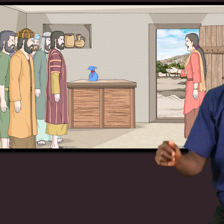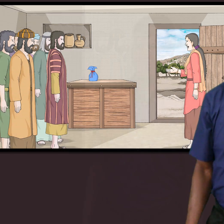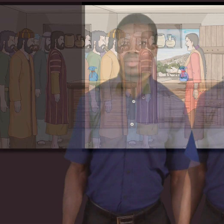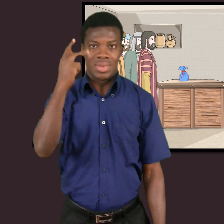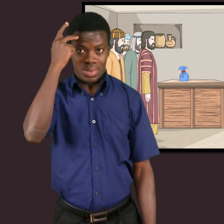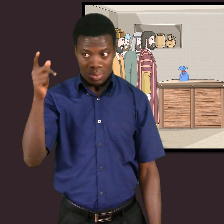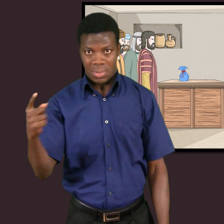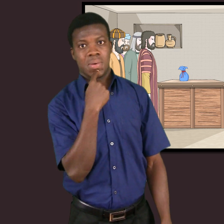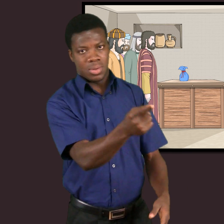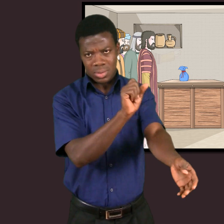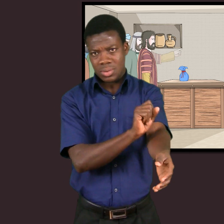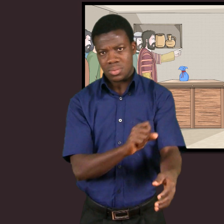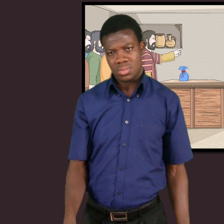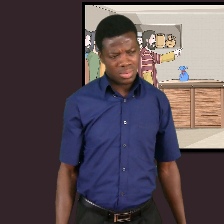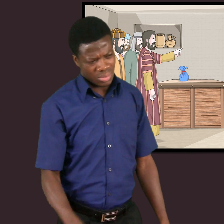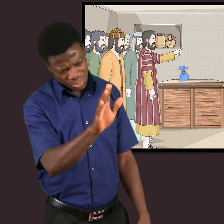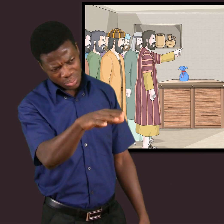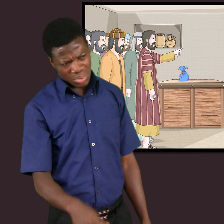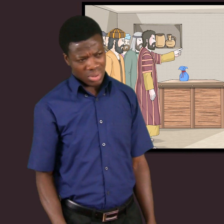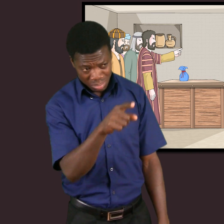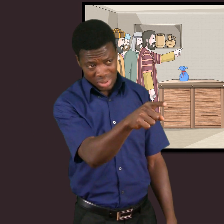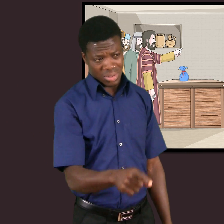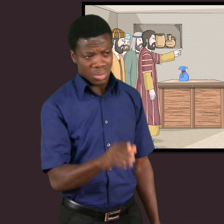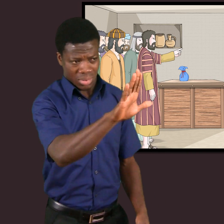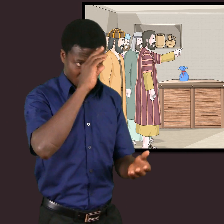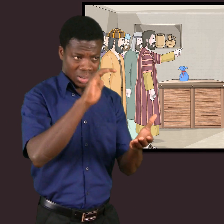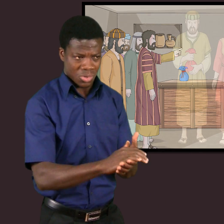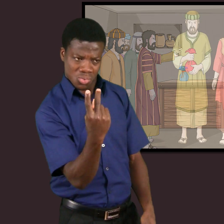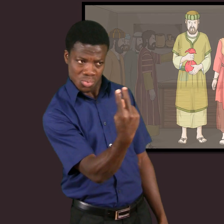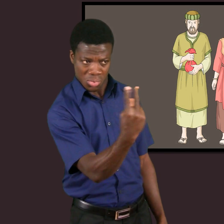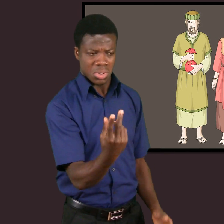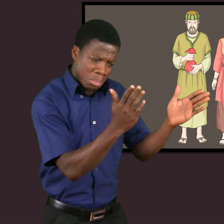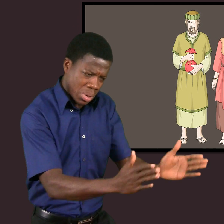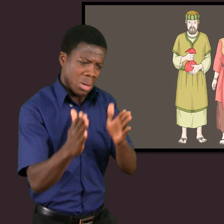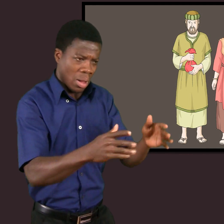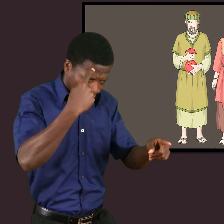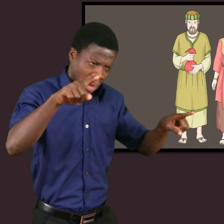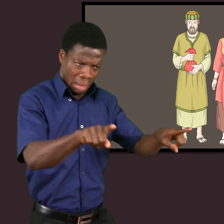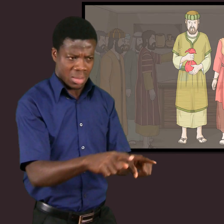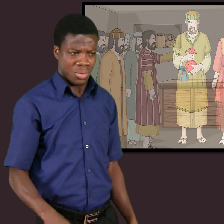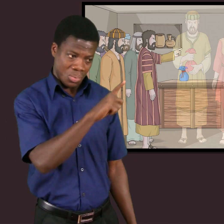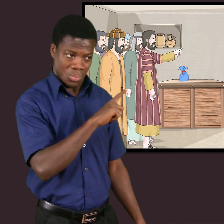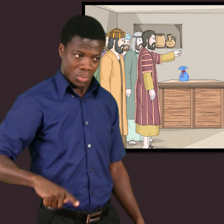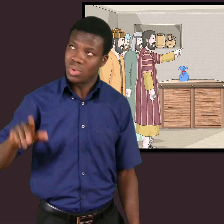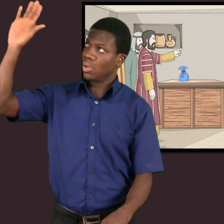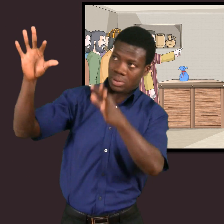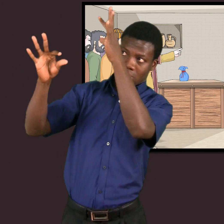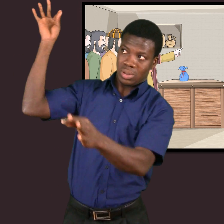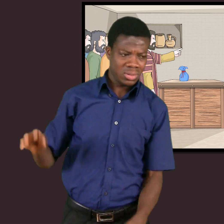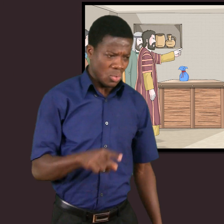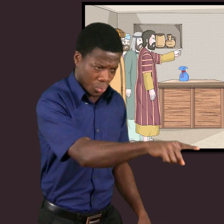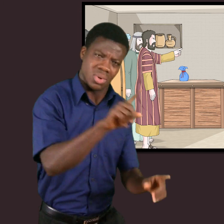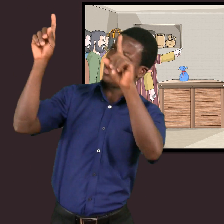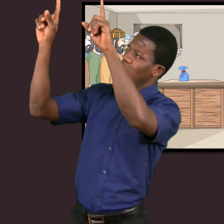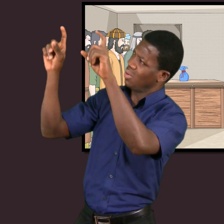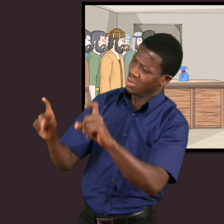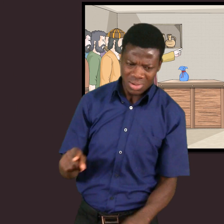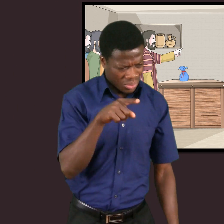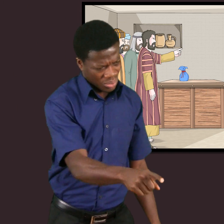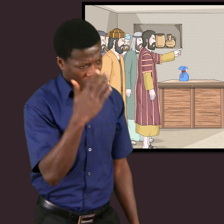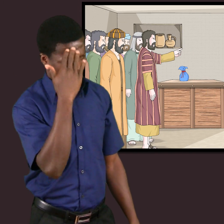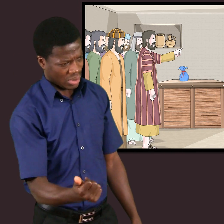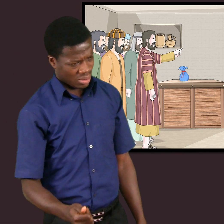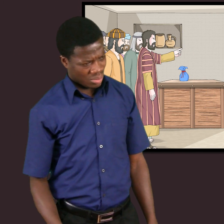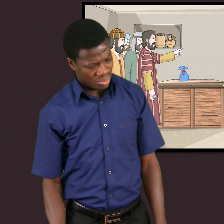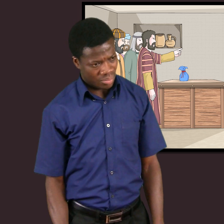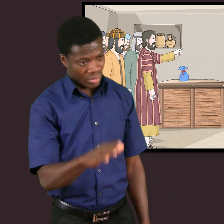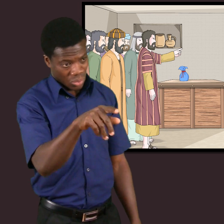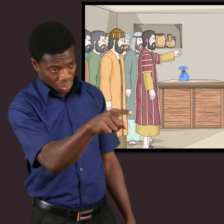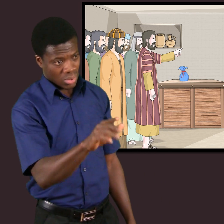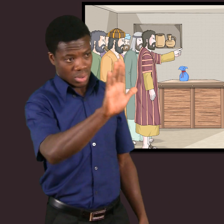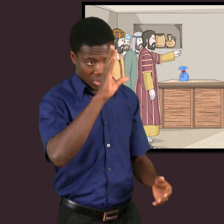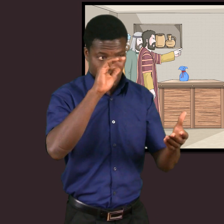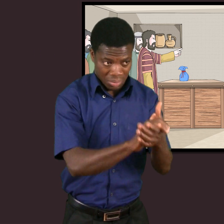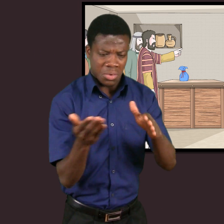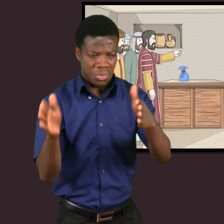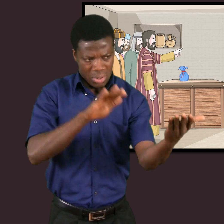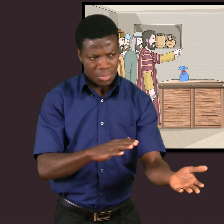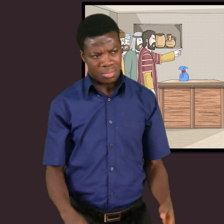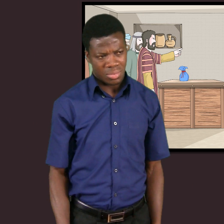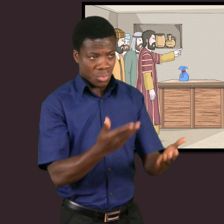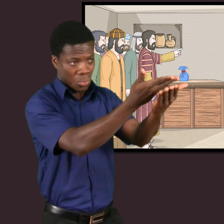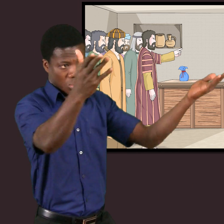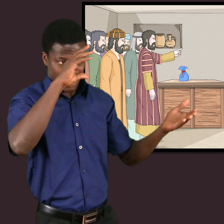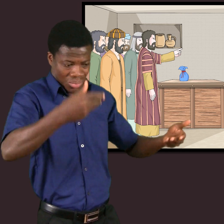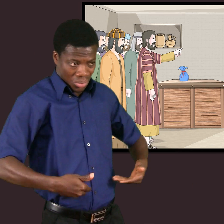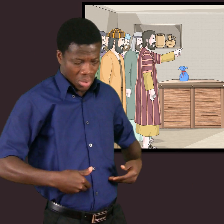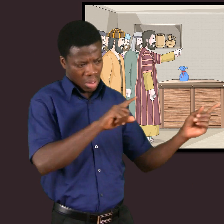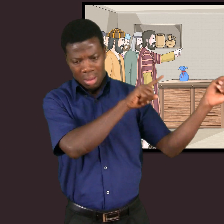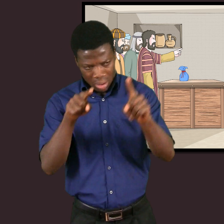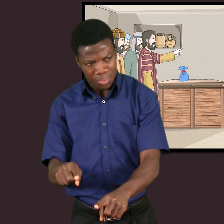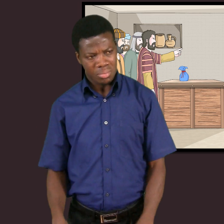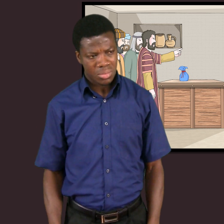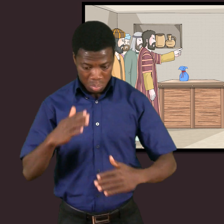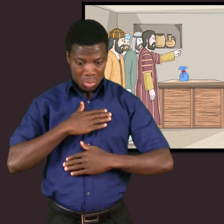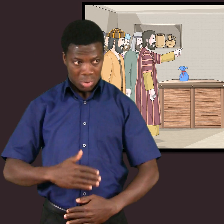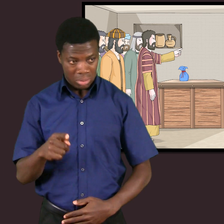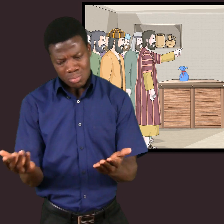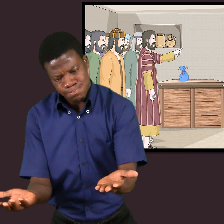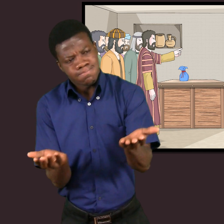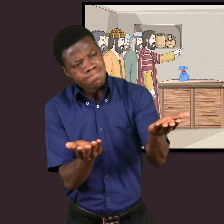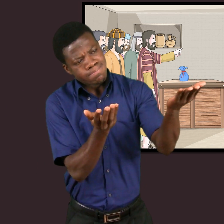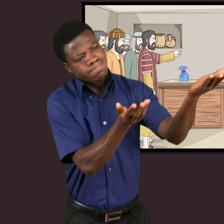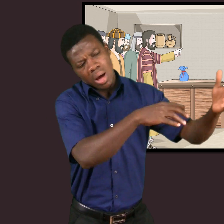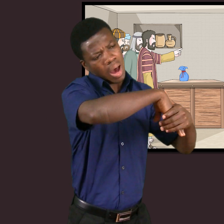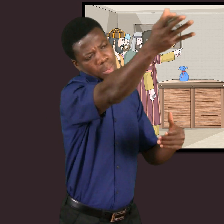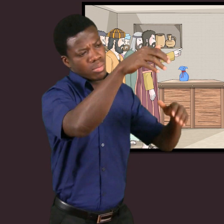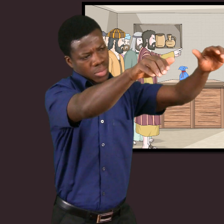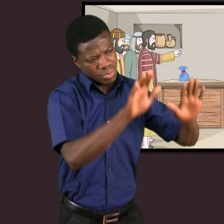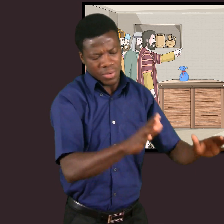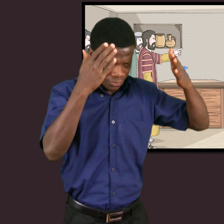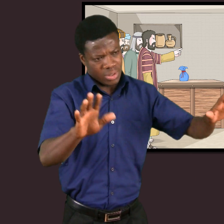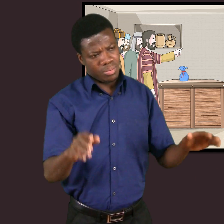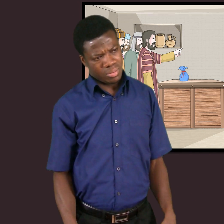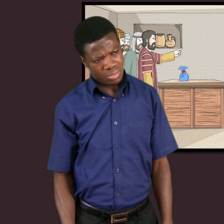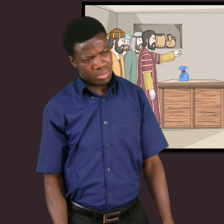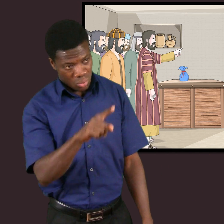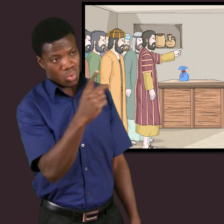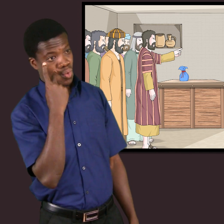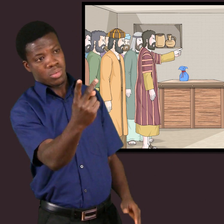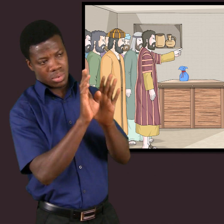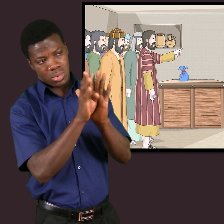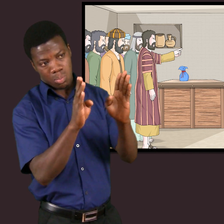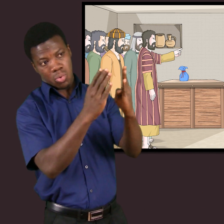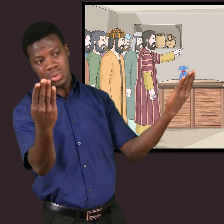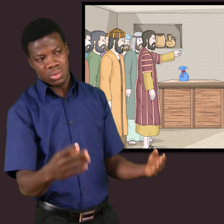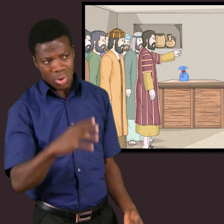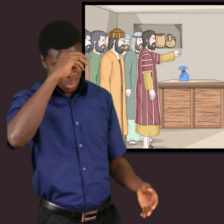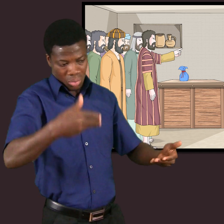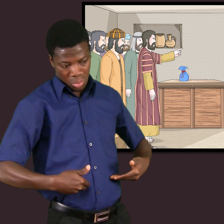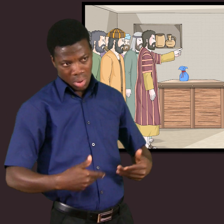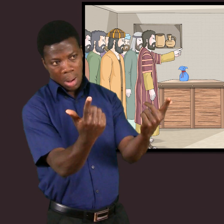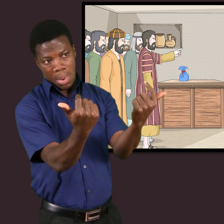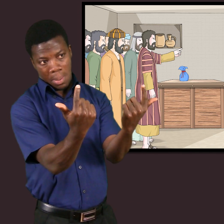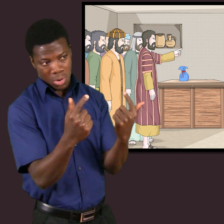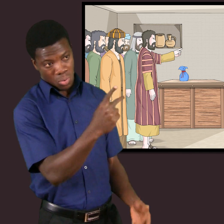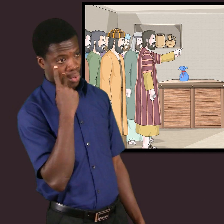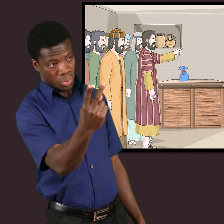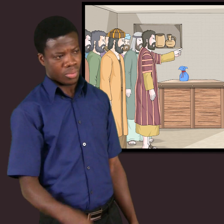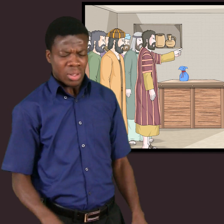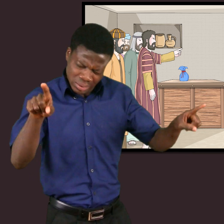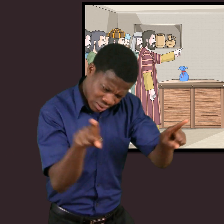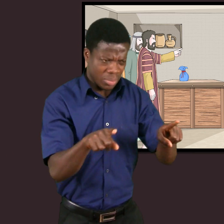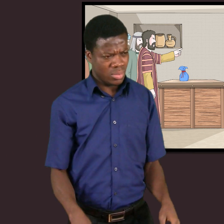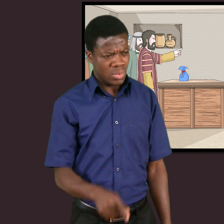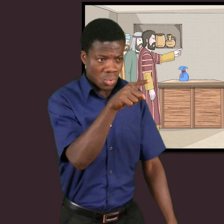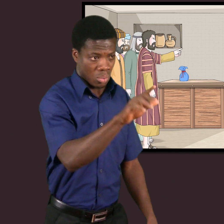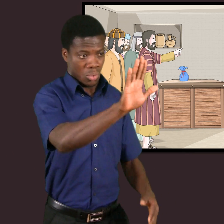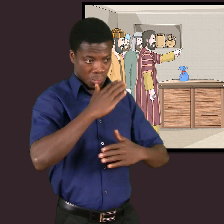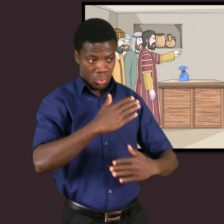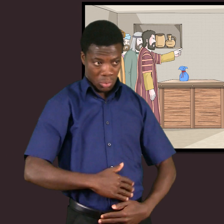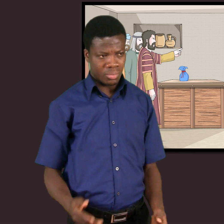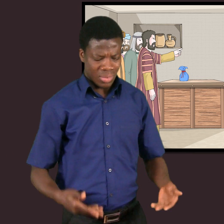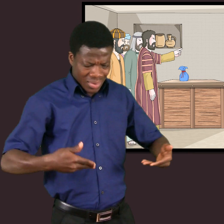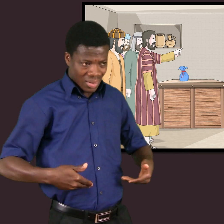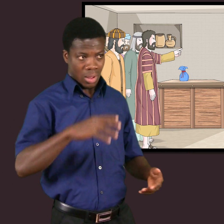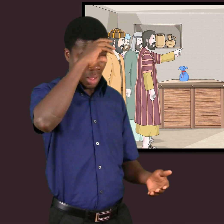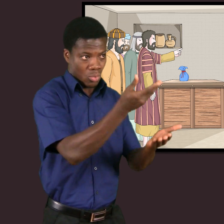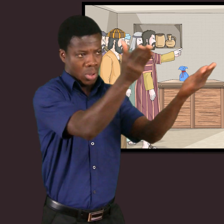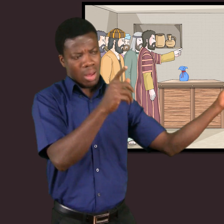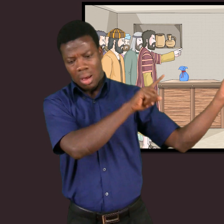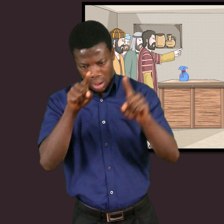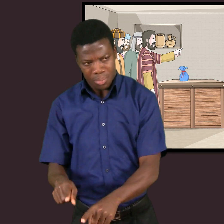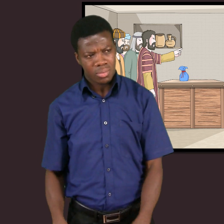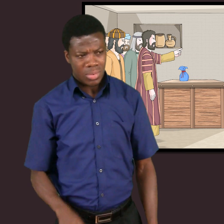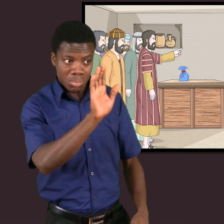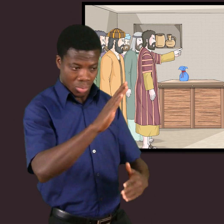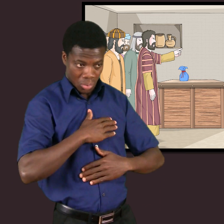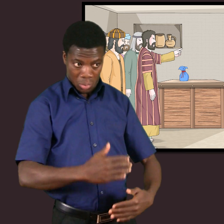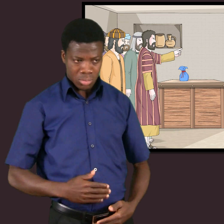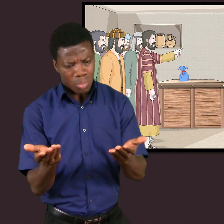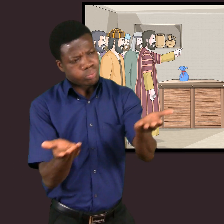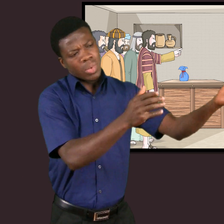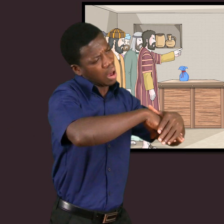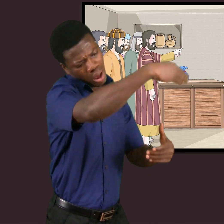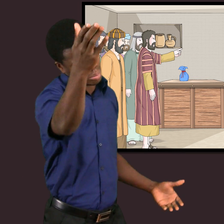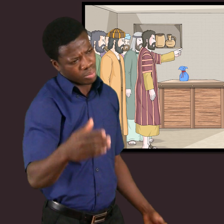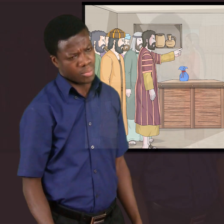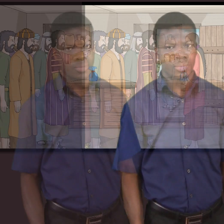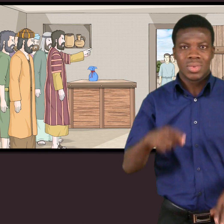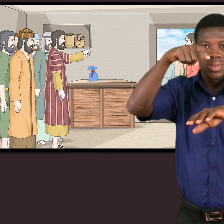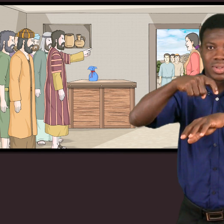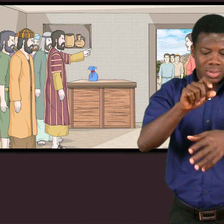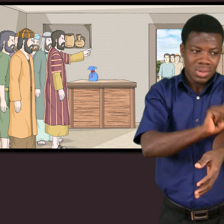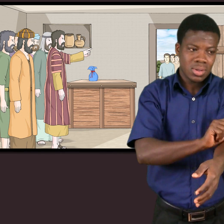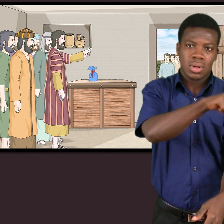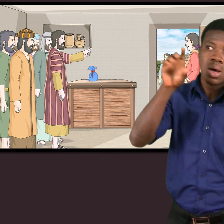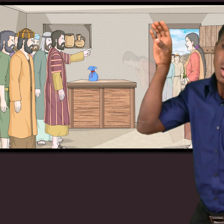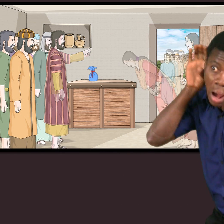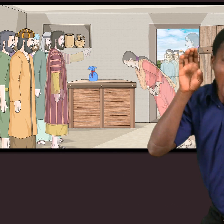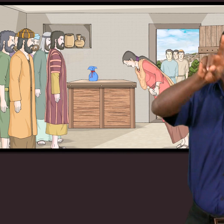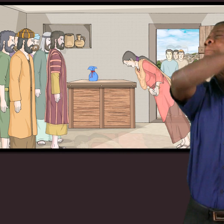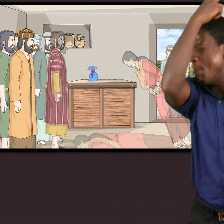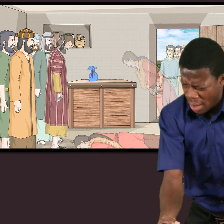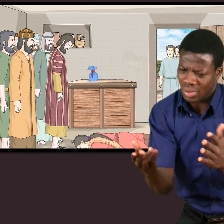“Look, the feet of the men who buried your husband are at the door, and they will carry you out also.”